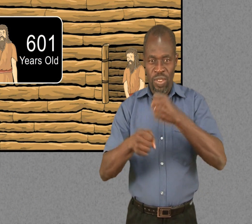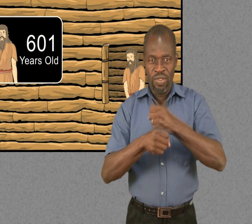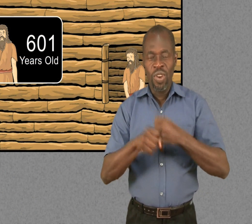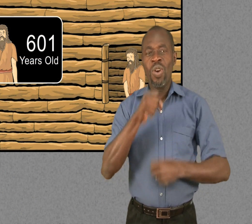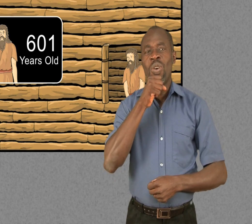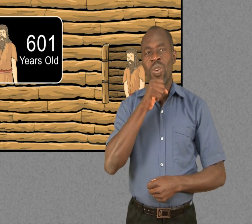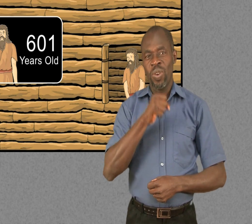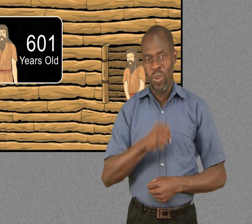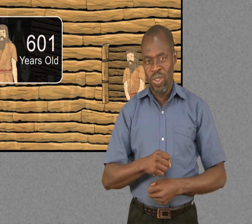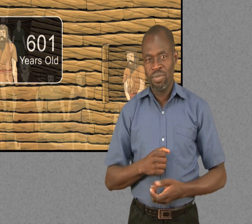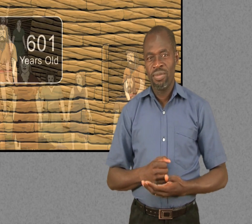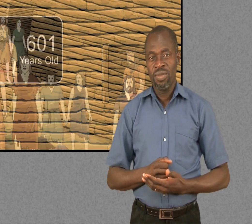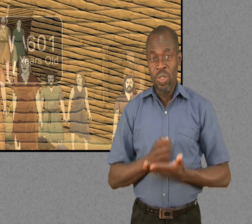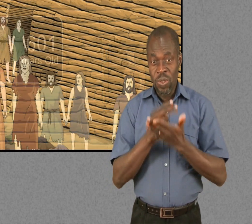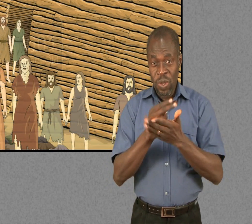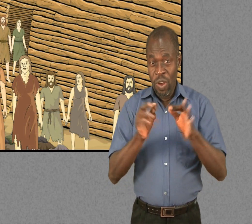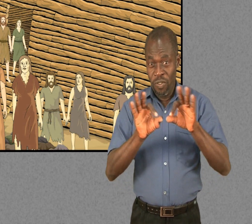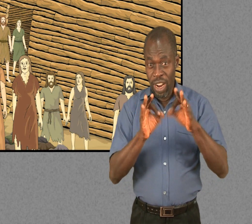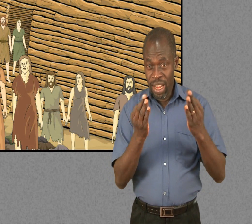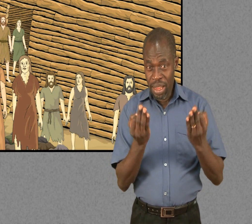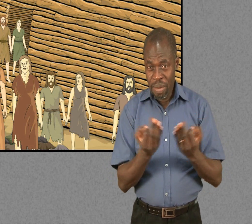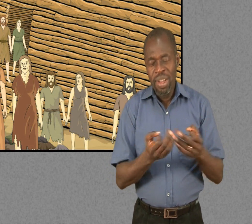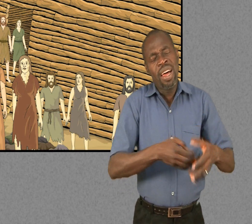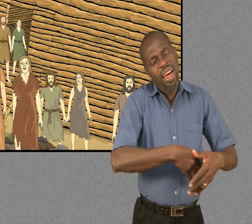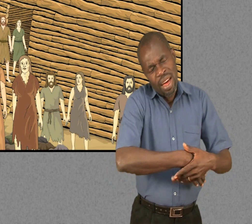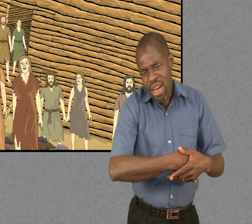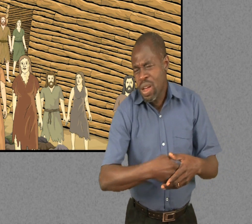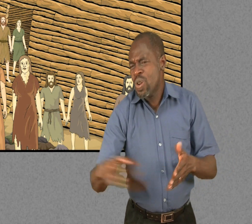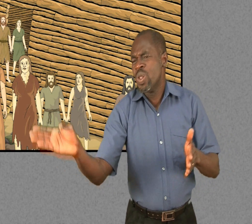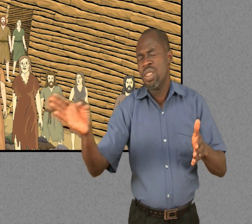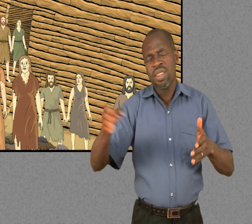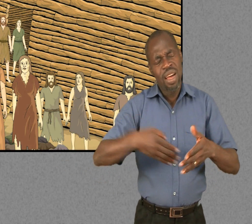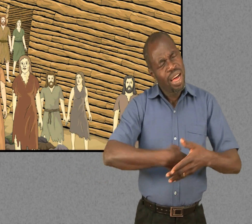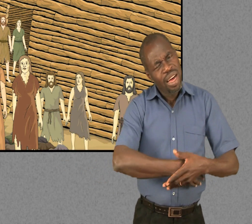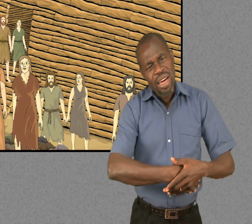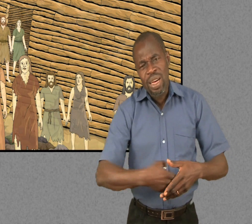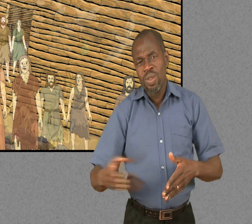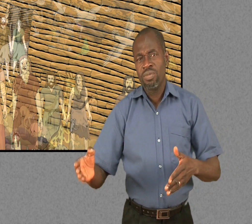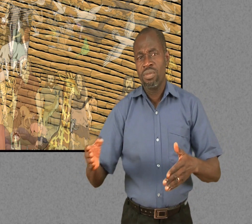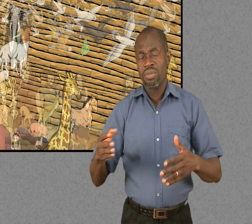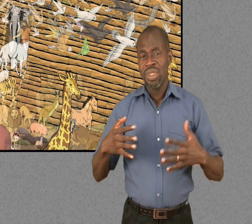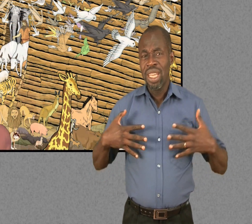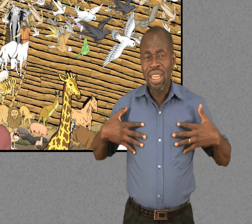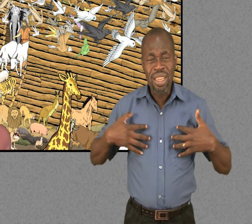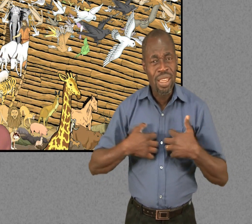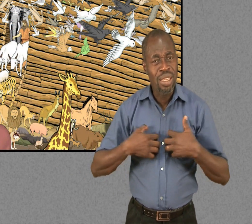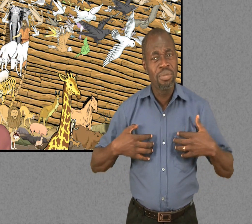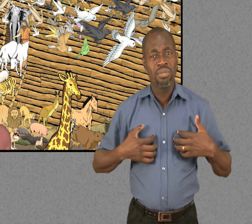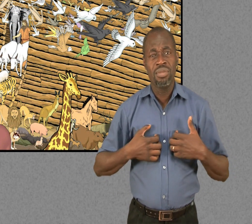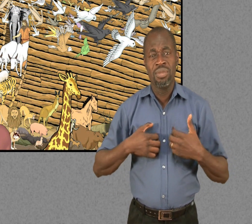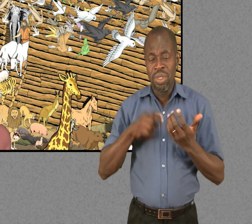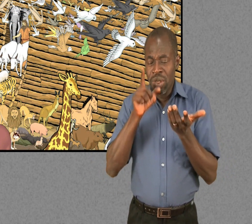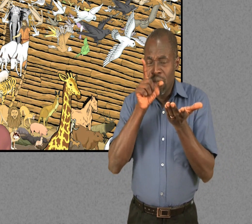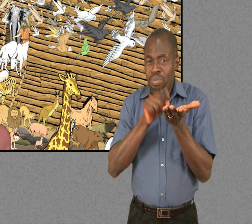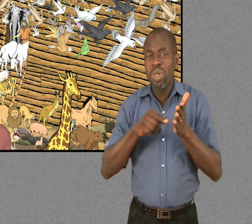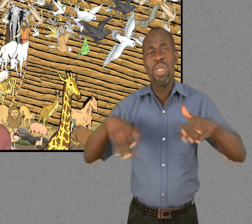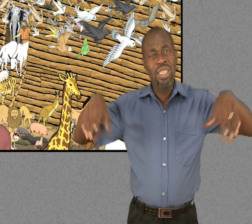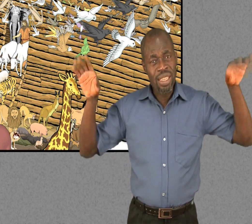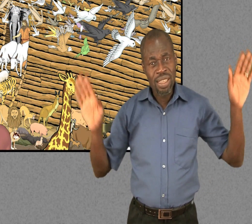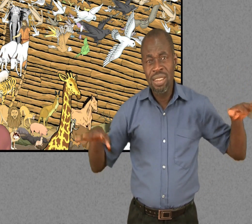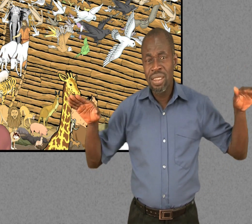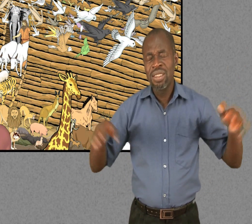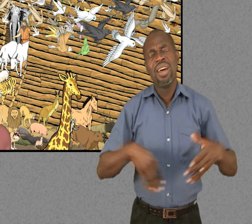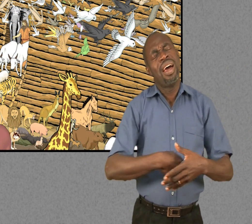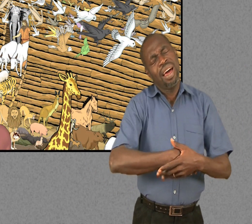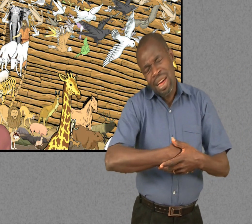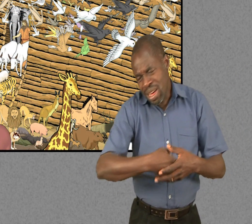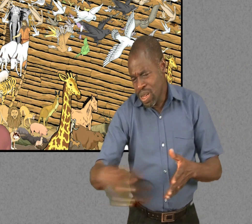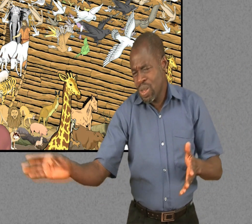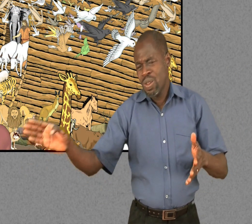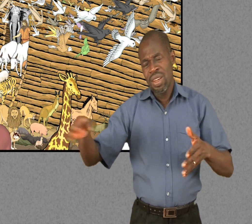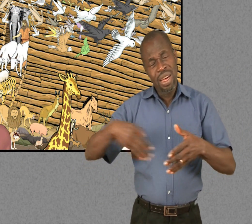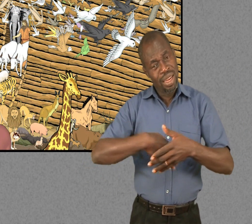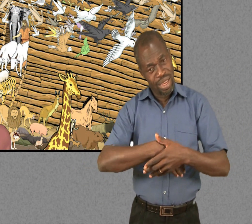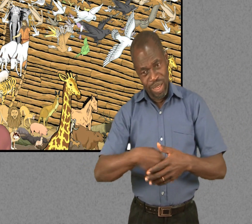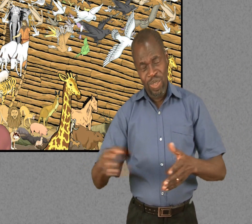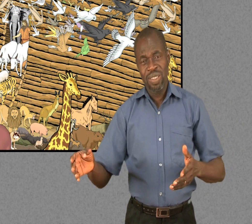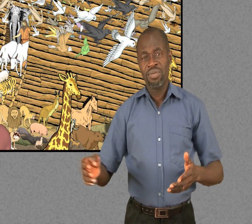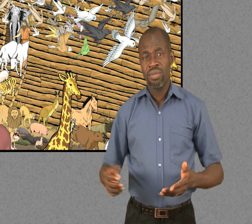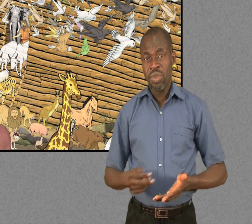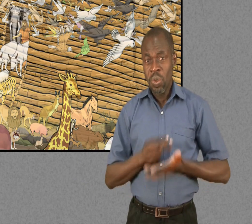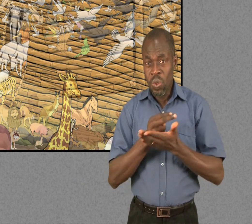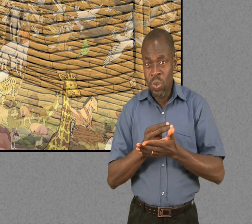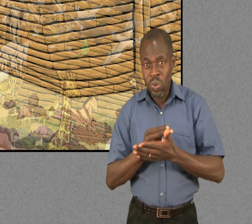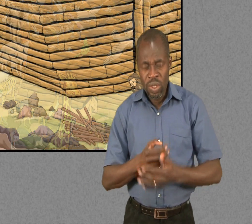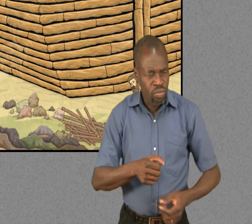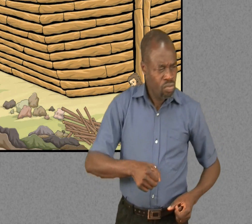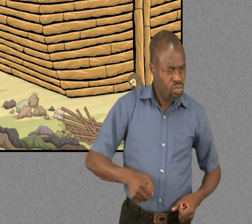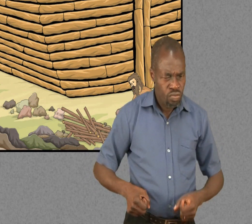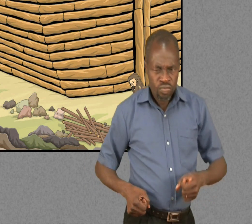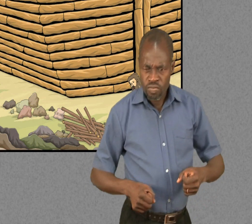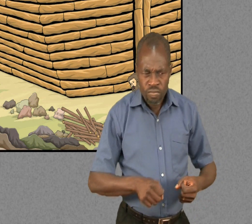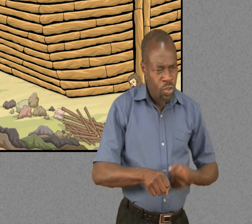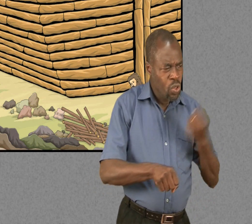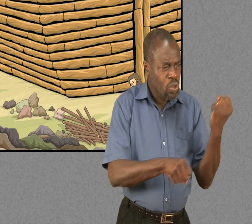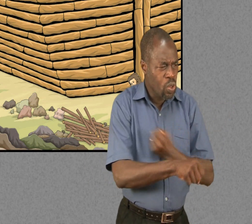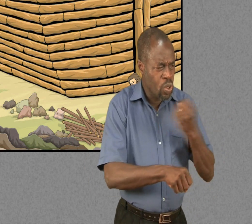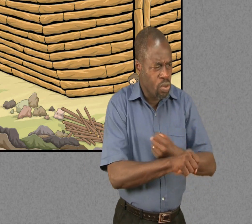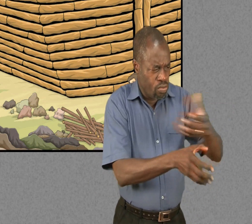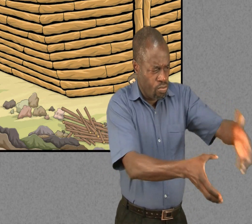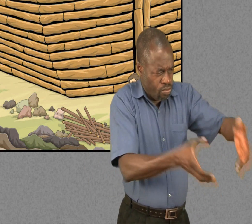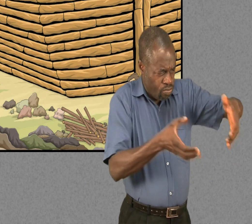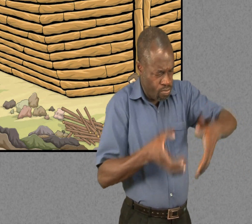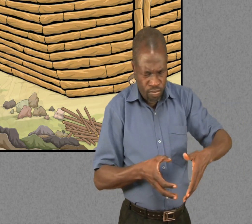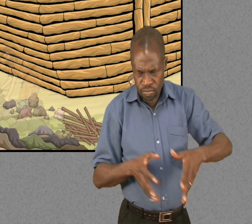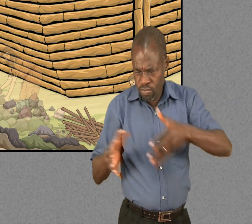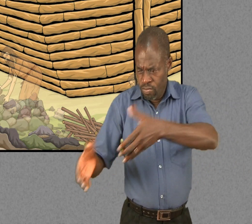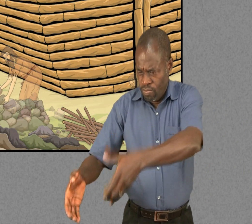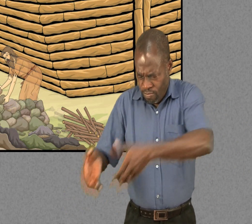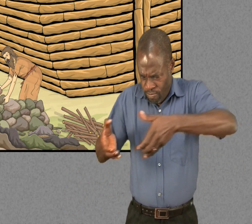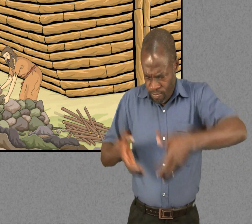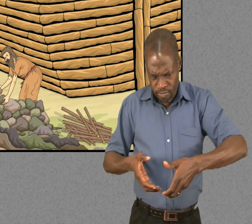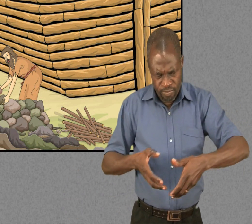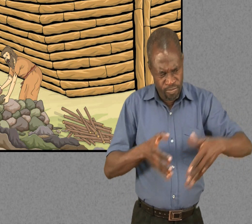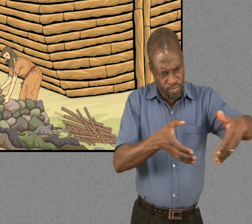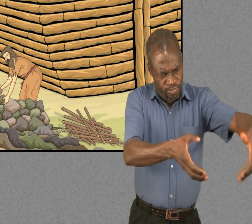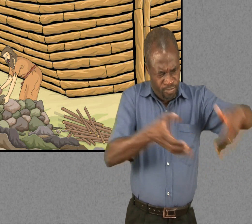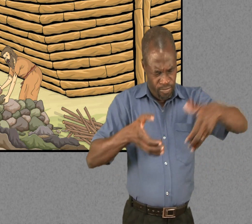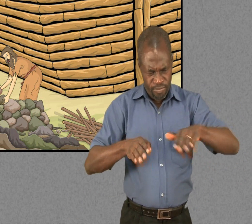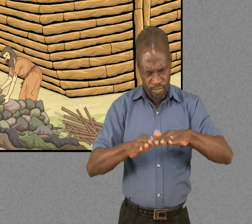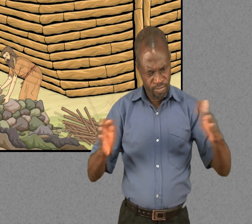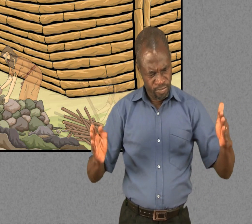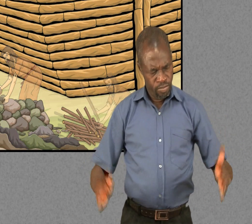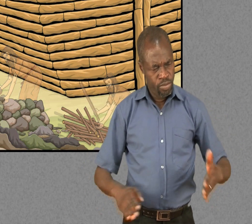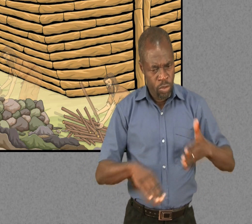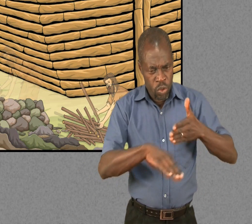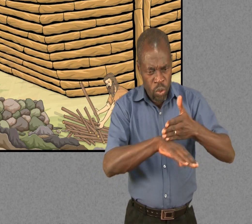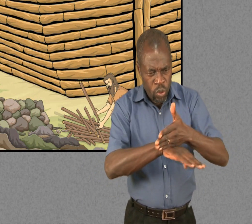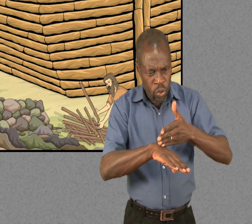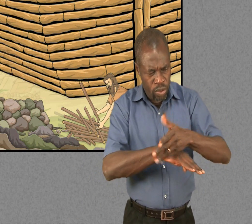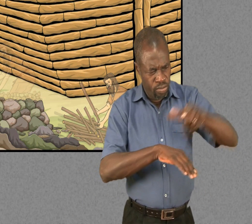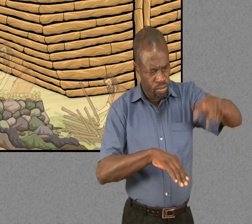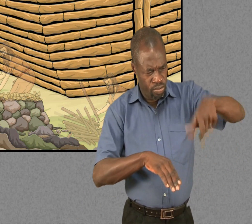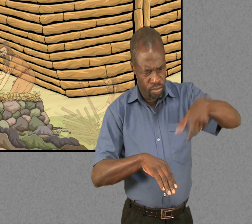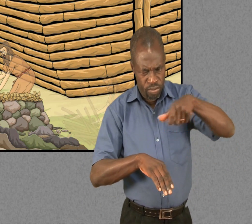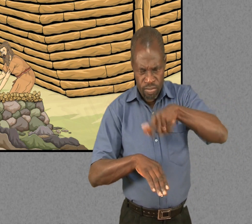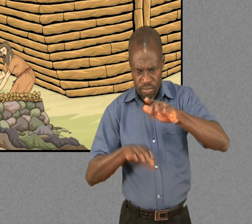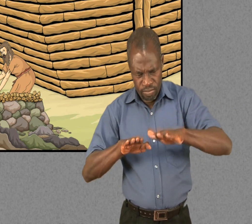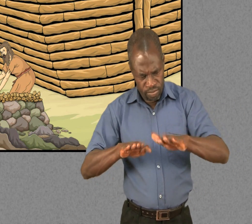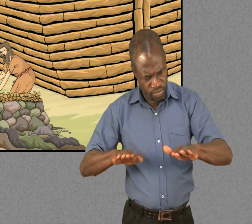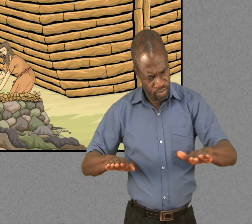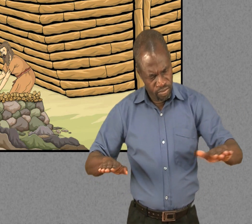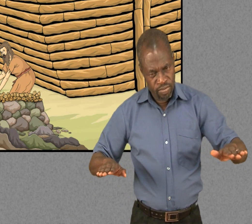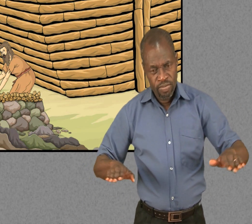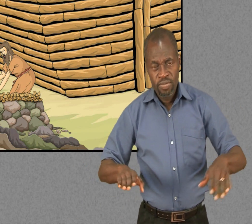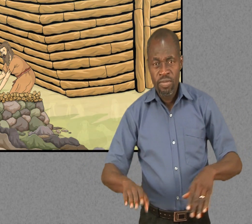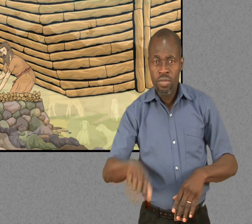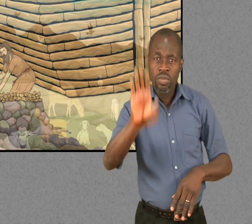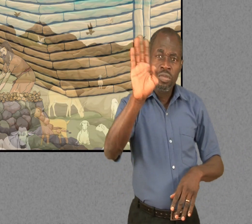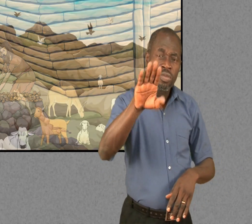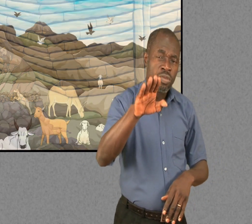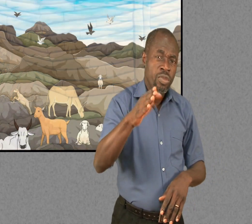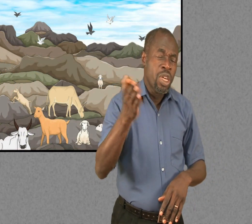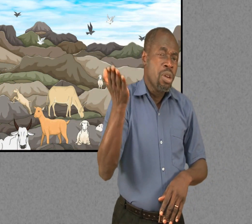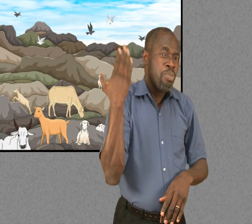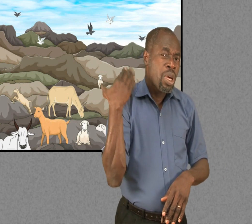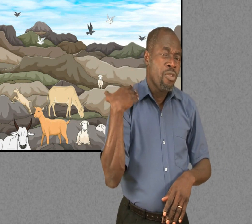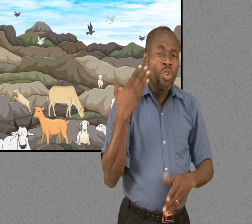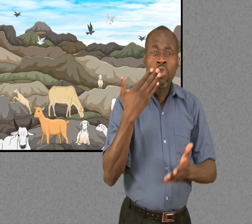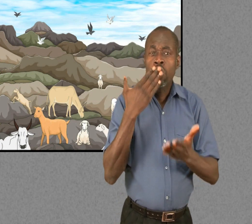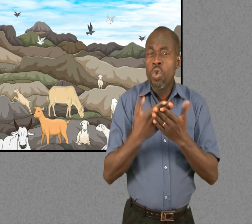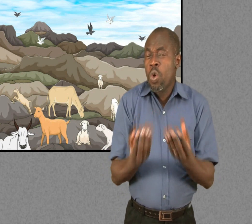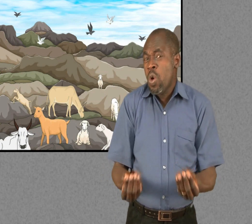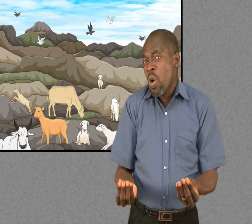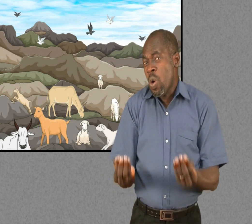So Noah came out, along with his sons and his wife and his sons’ wives. Every living creature, every creeping thing, and every bird—everything that moves upon the earth—came out of the ark, kind by kind. Then Noah built an altar to the LORD.